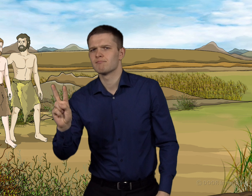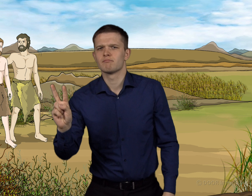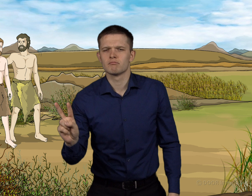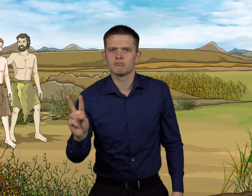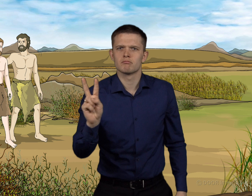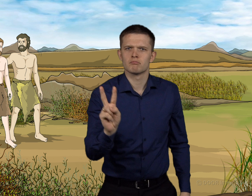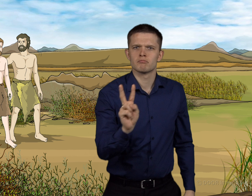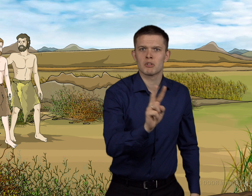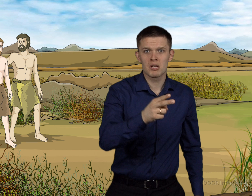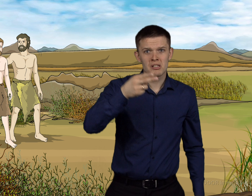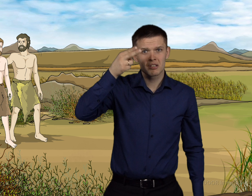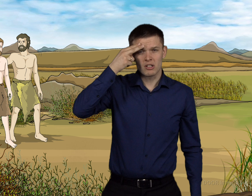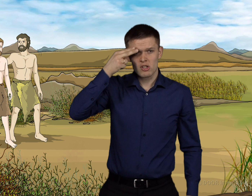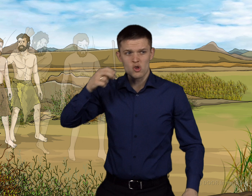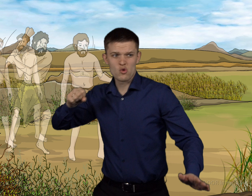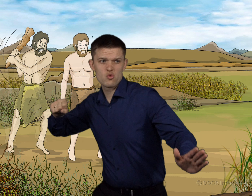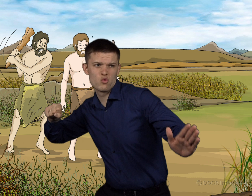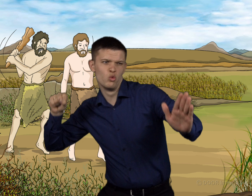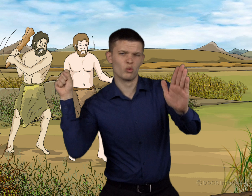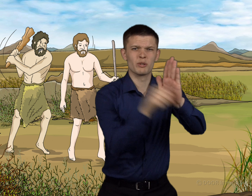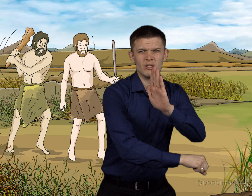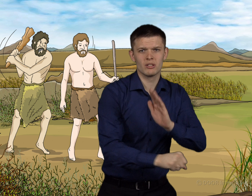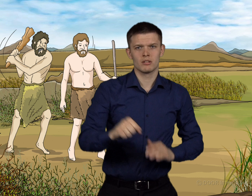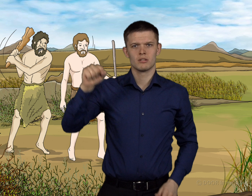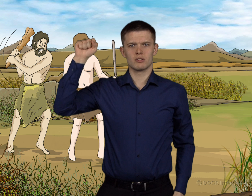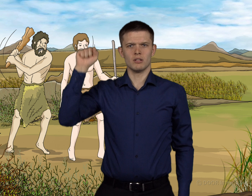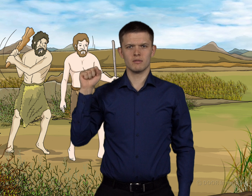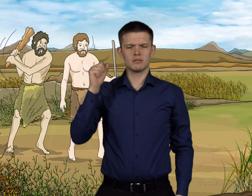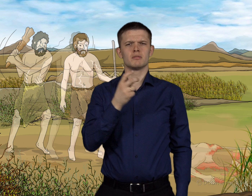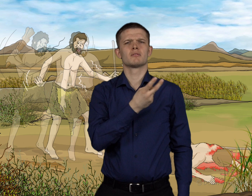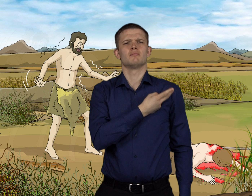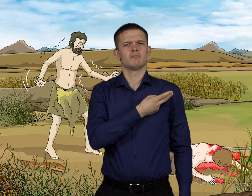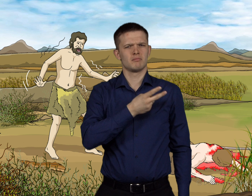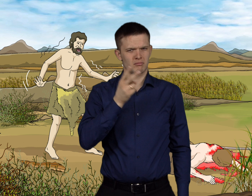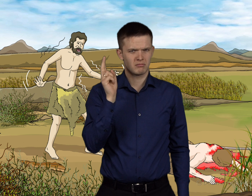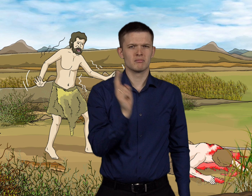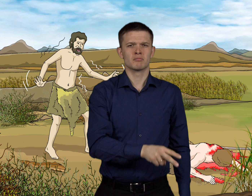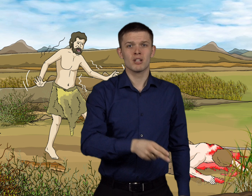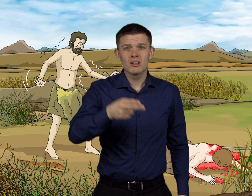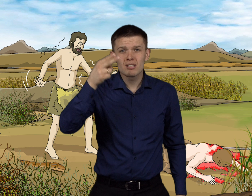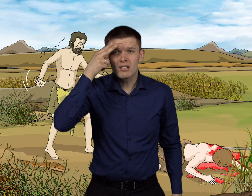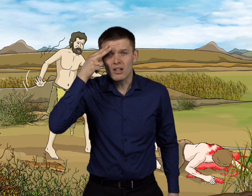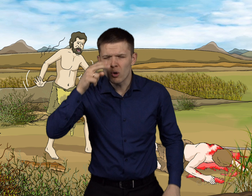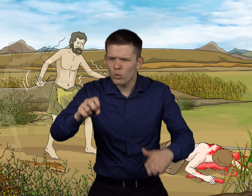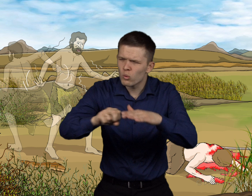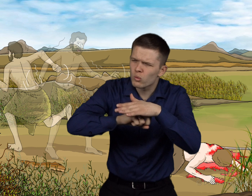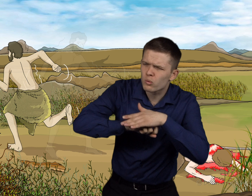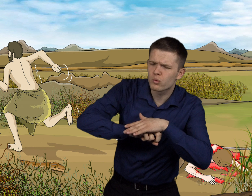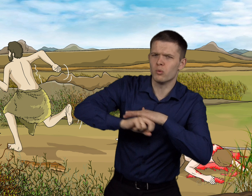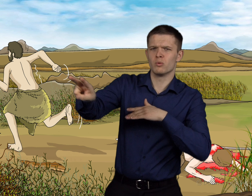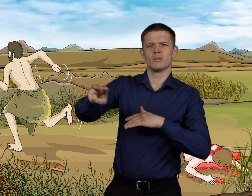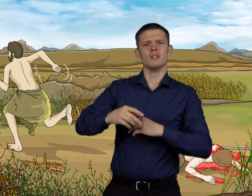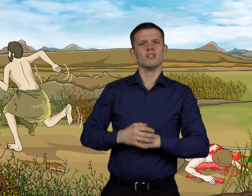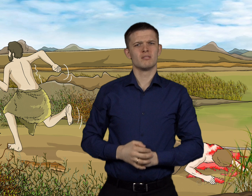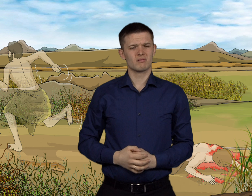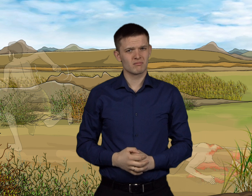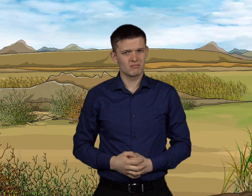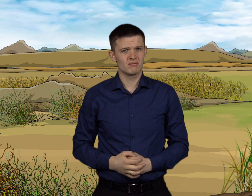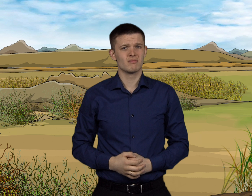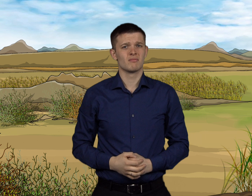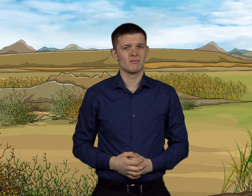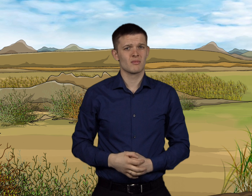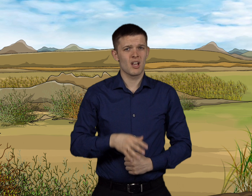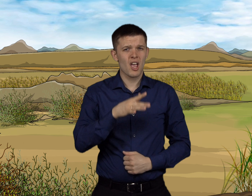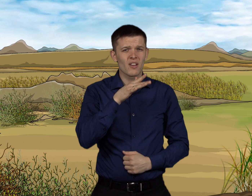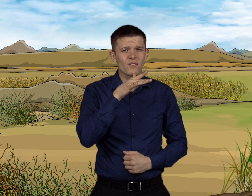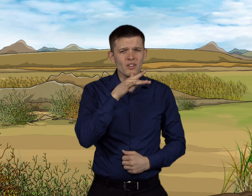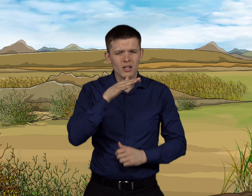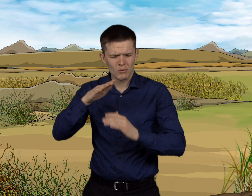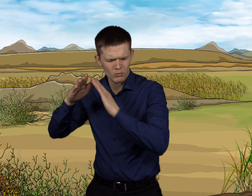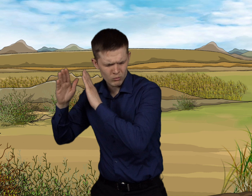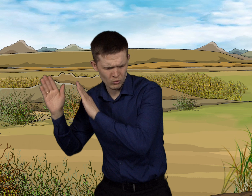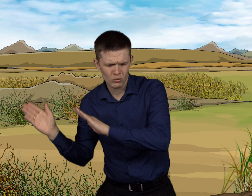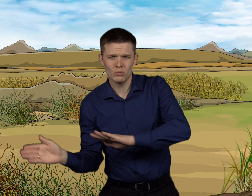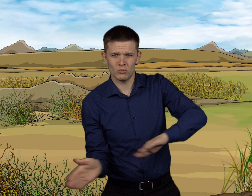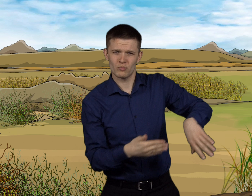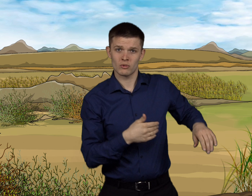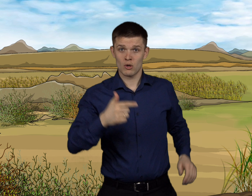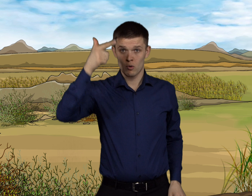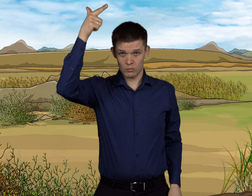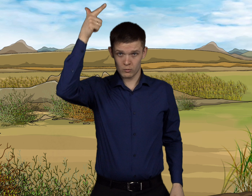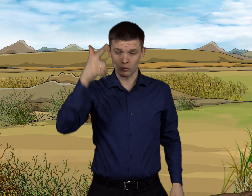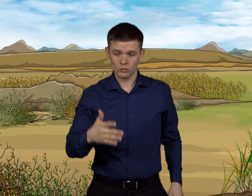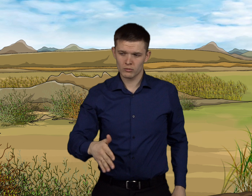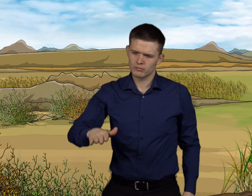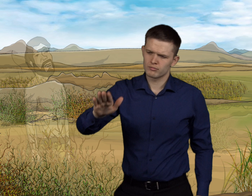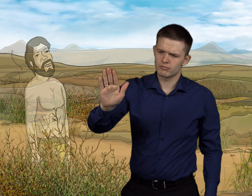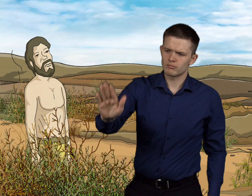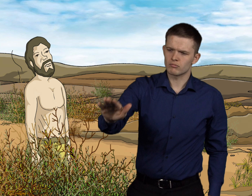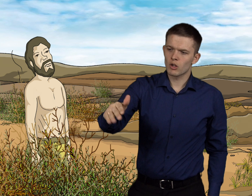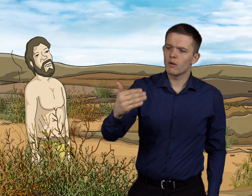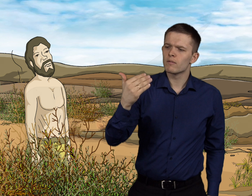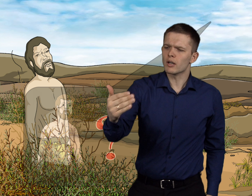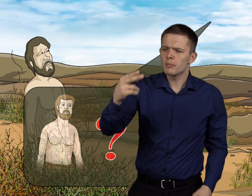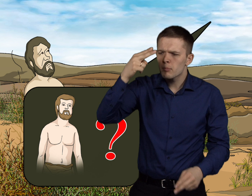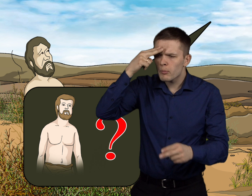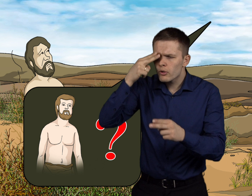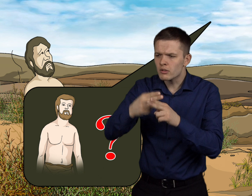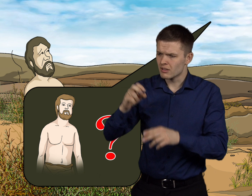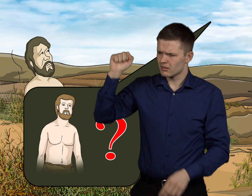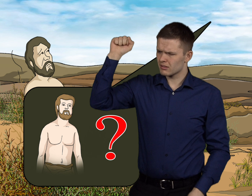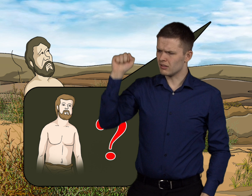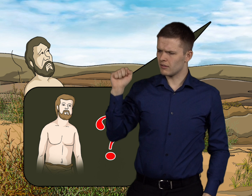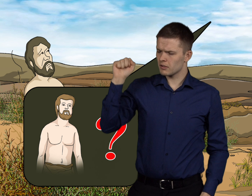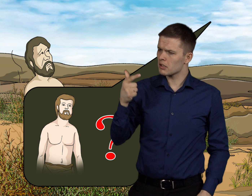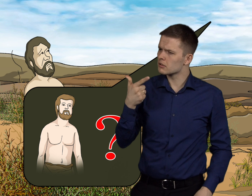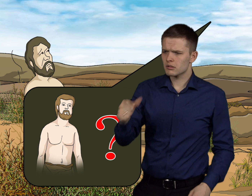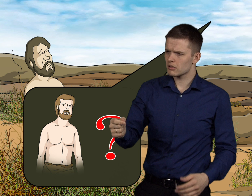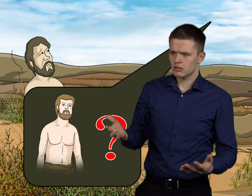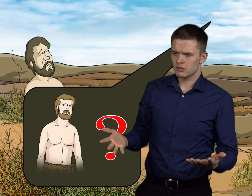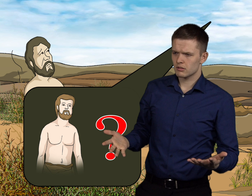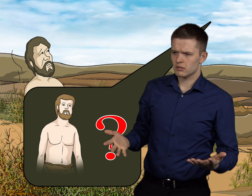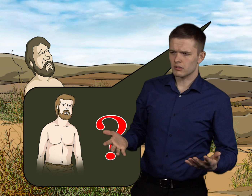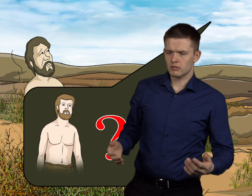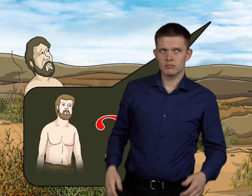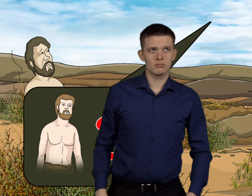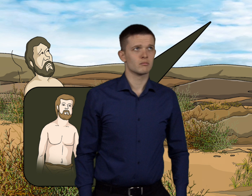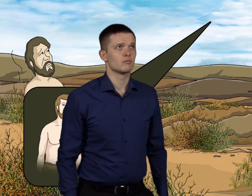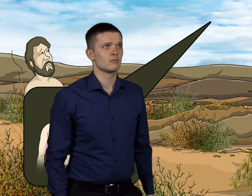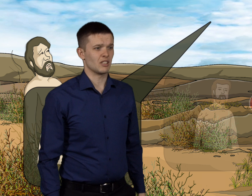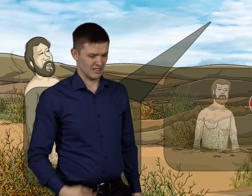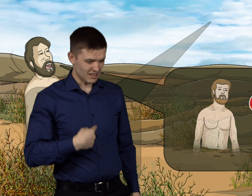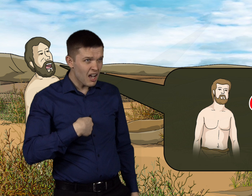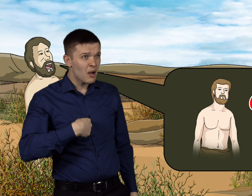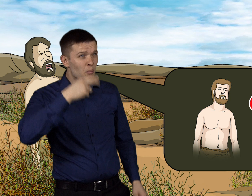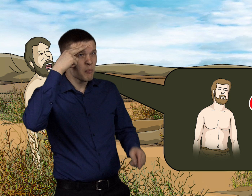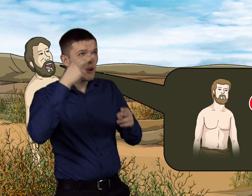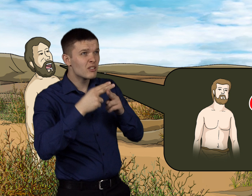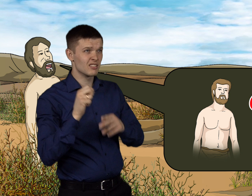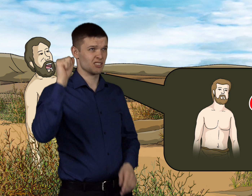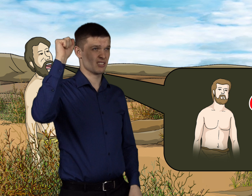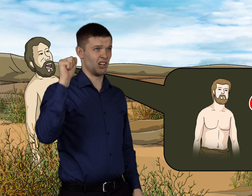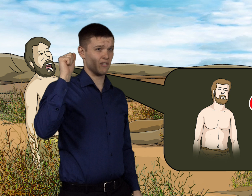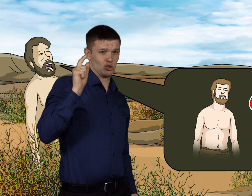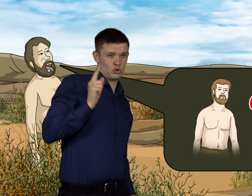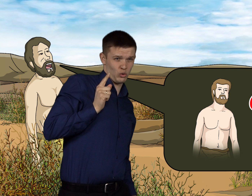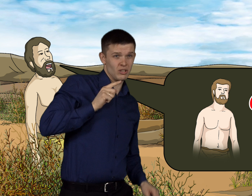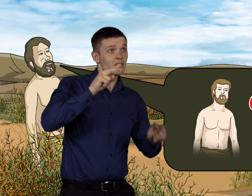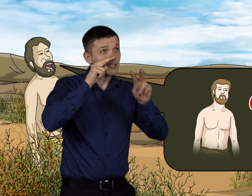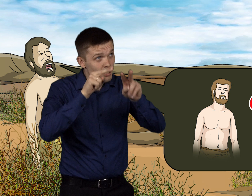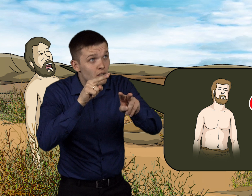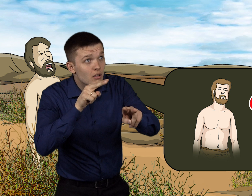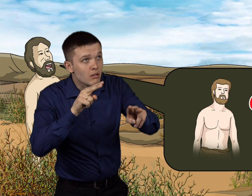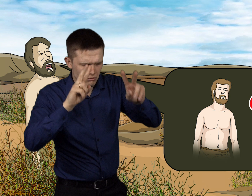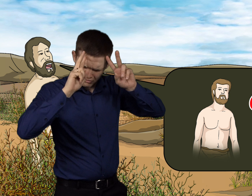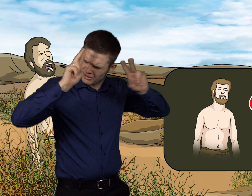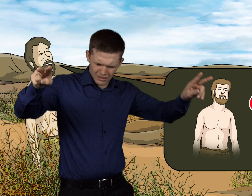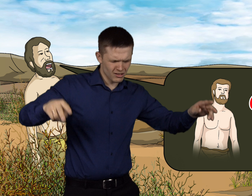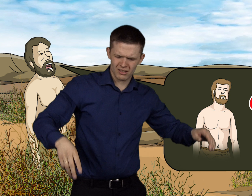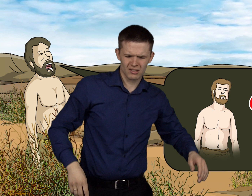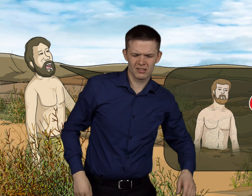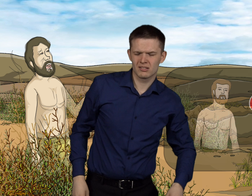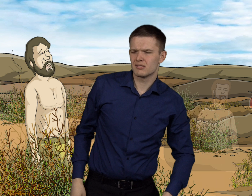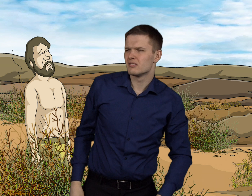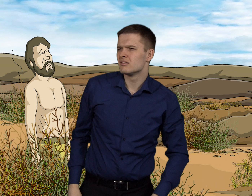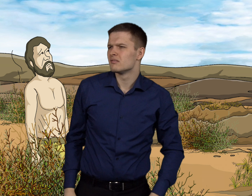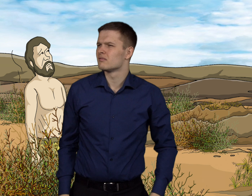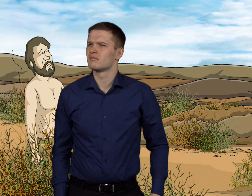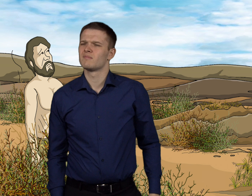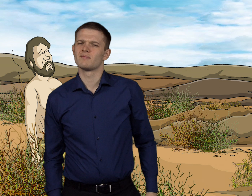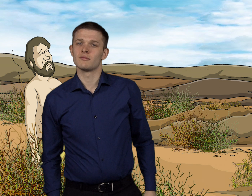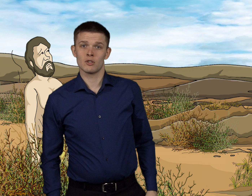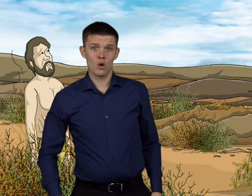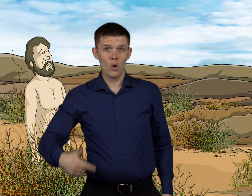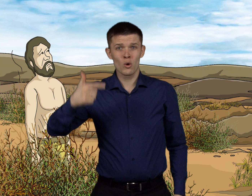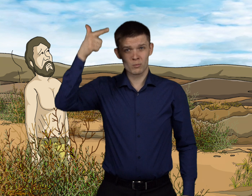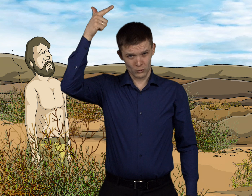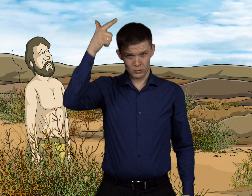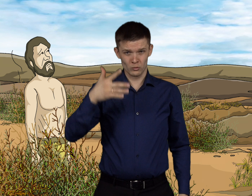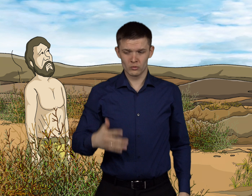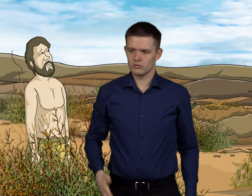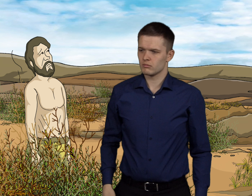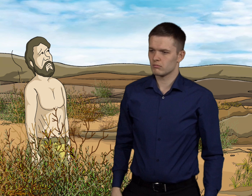And while they were in the field, Cain rose up against his brother Abel and killed him. And the LORD said to Cain, “Where is your brother Abel?”